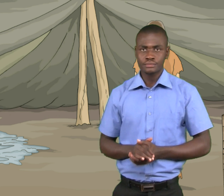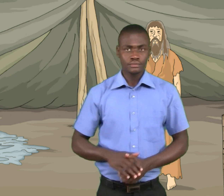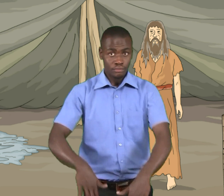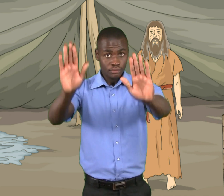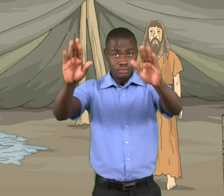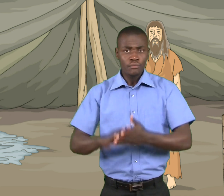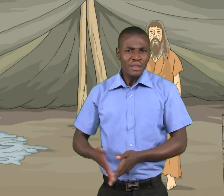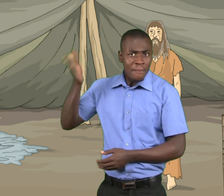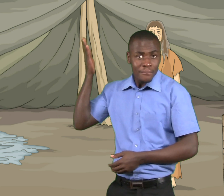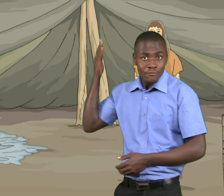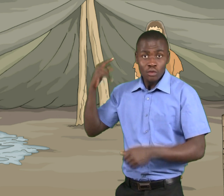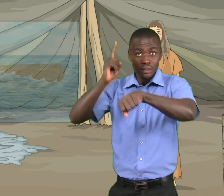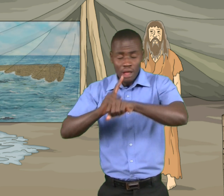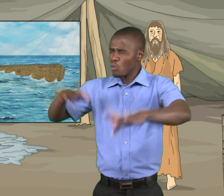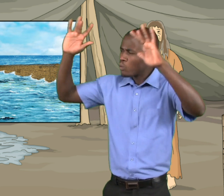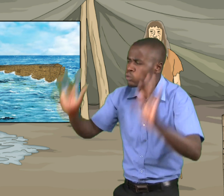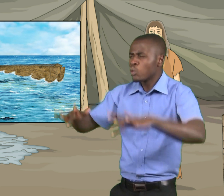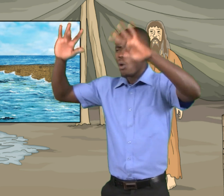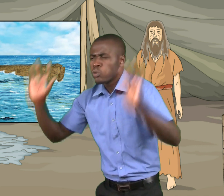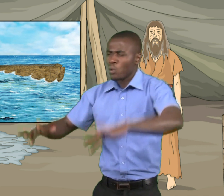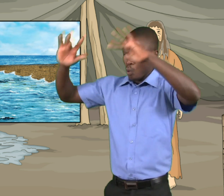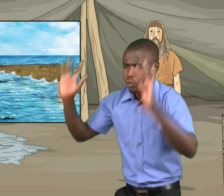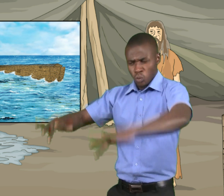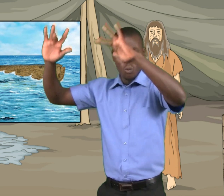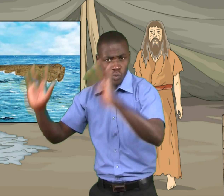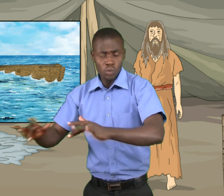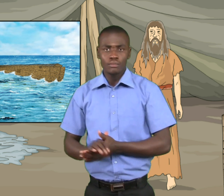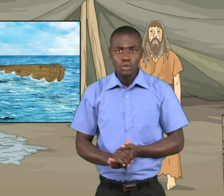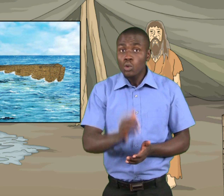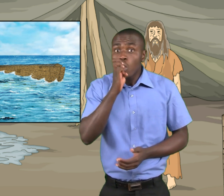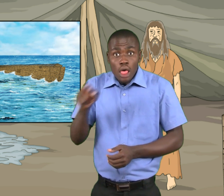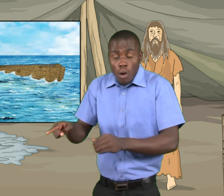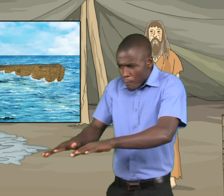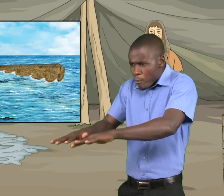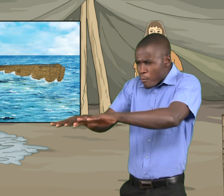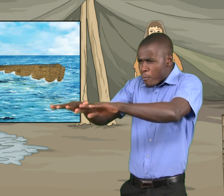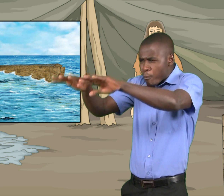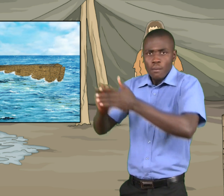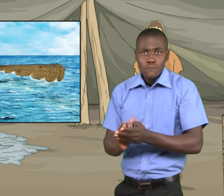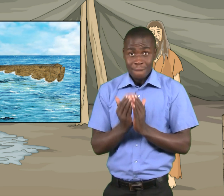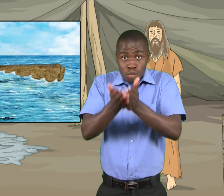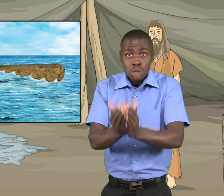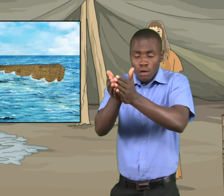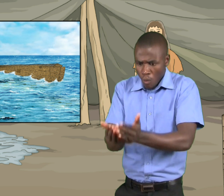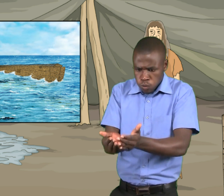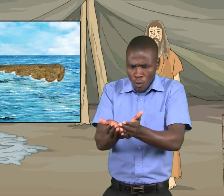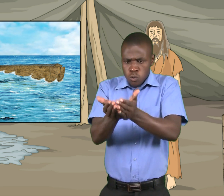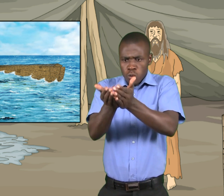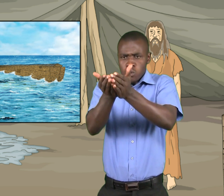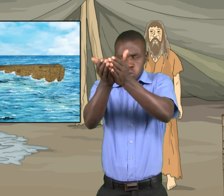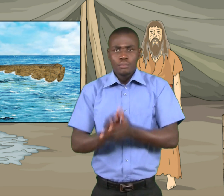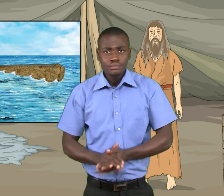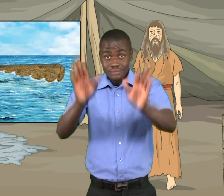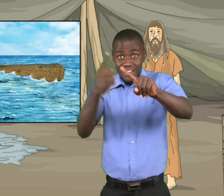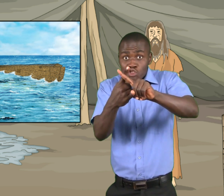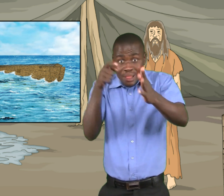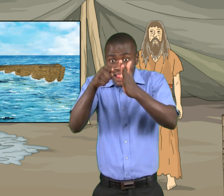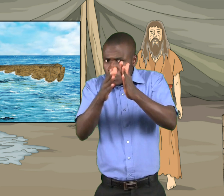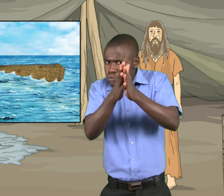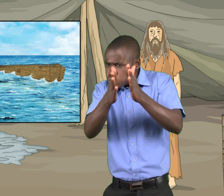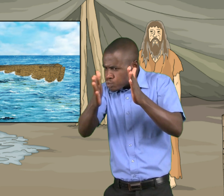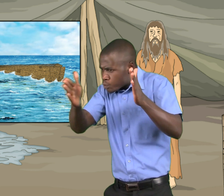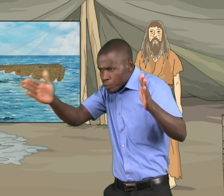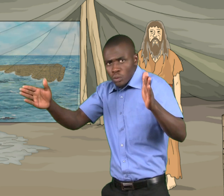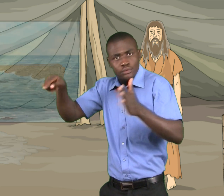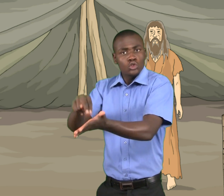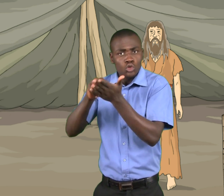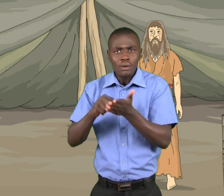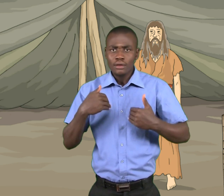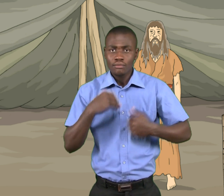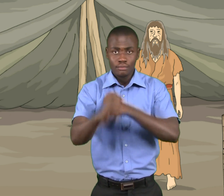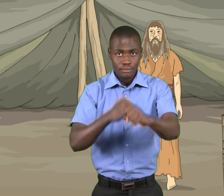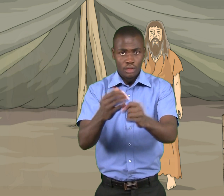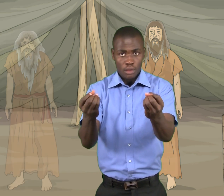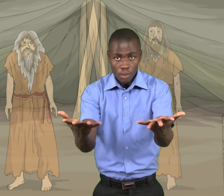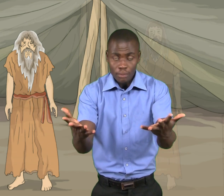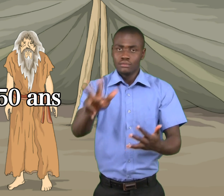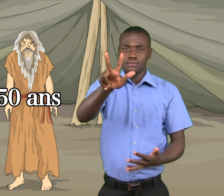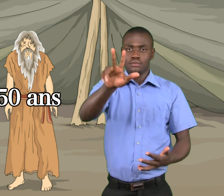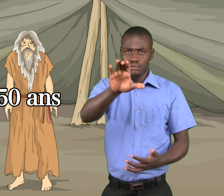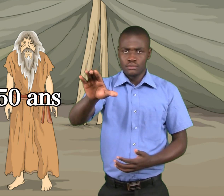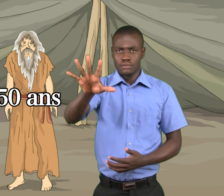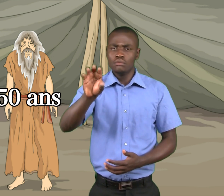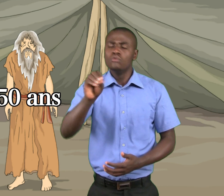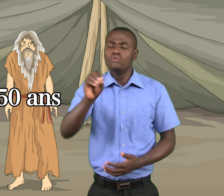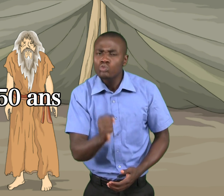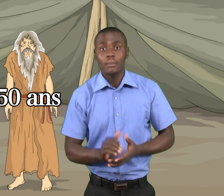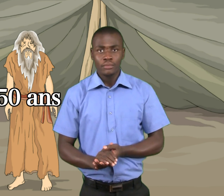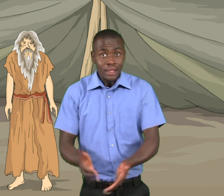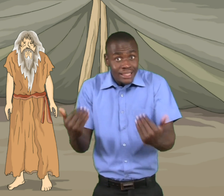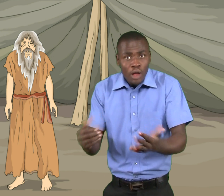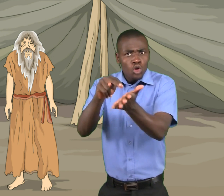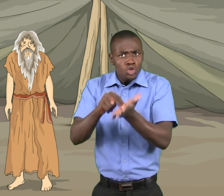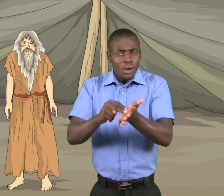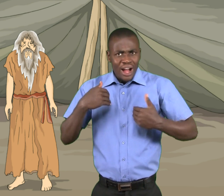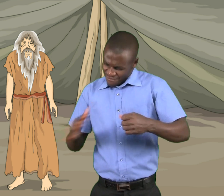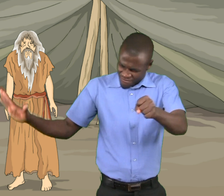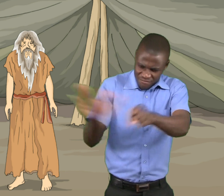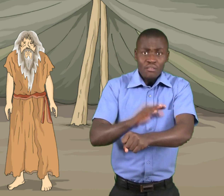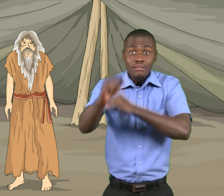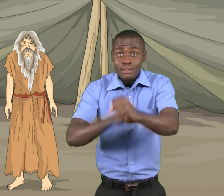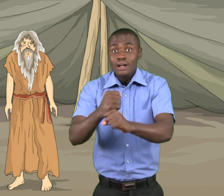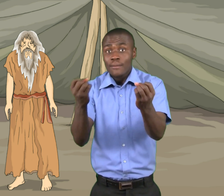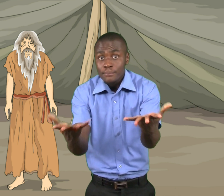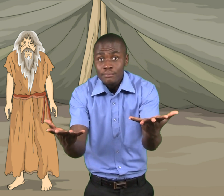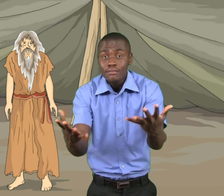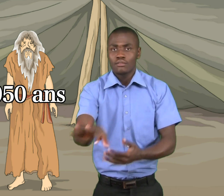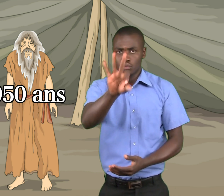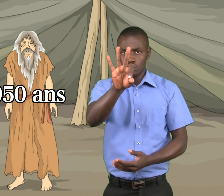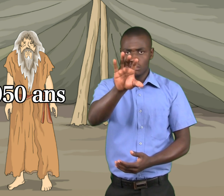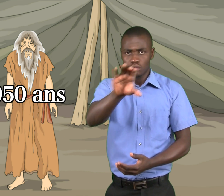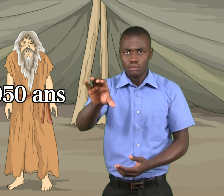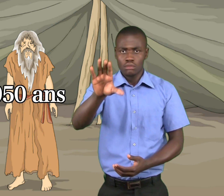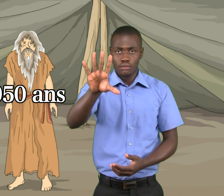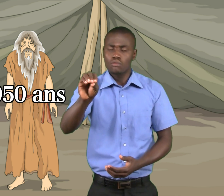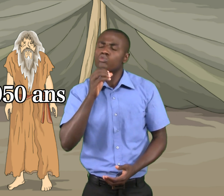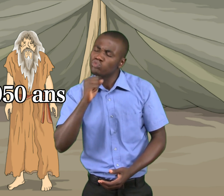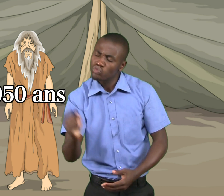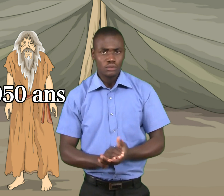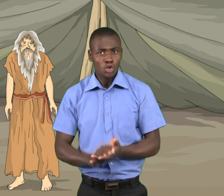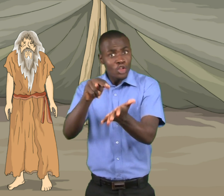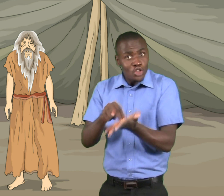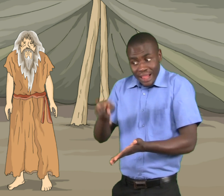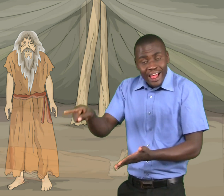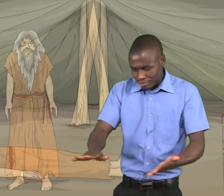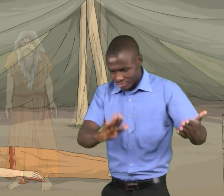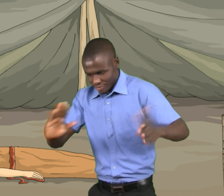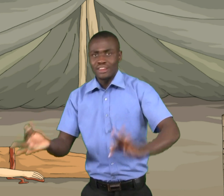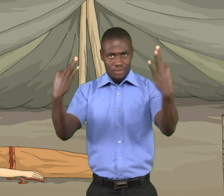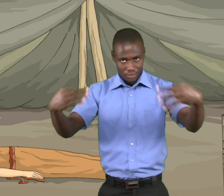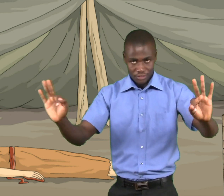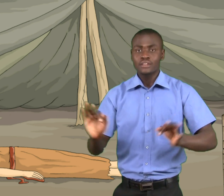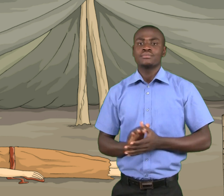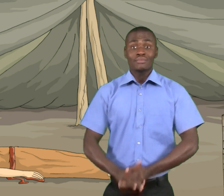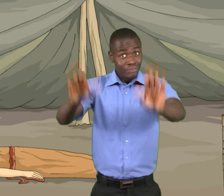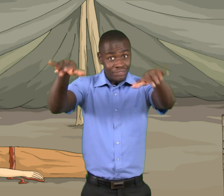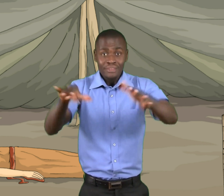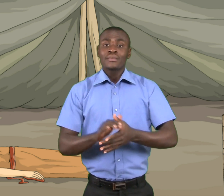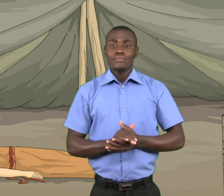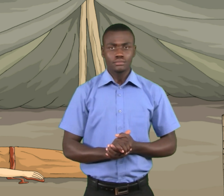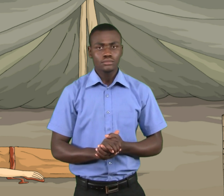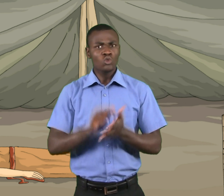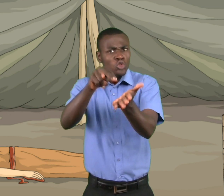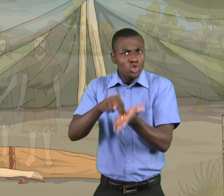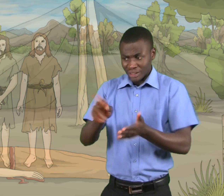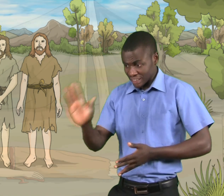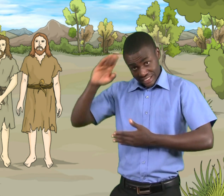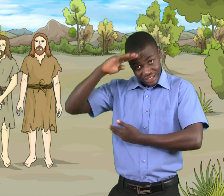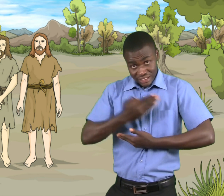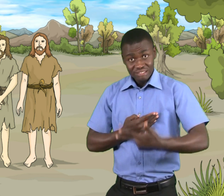After the flood, Noah lived 350 years.